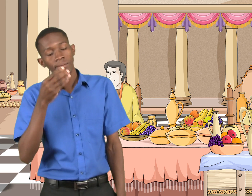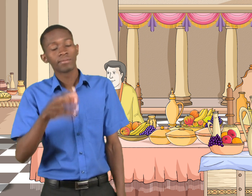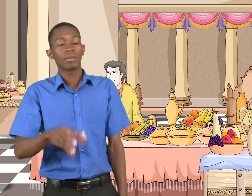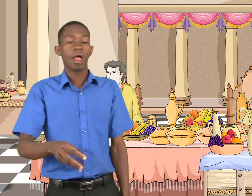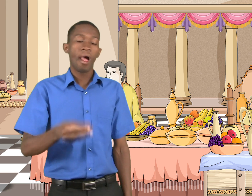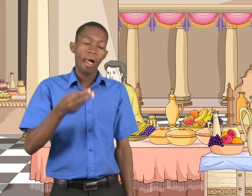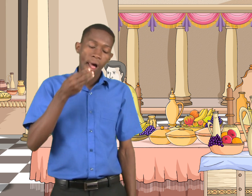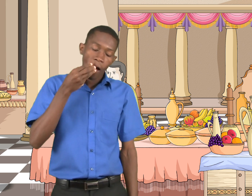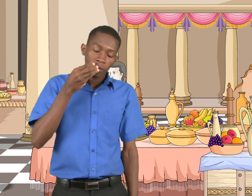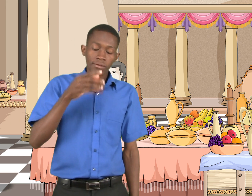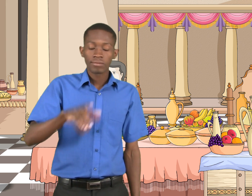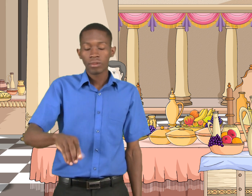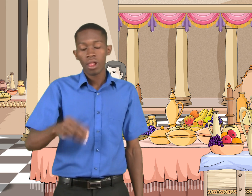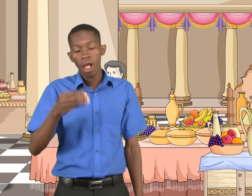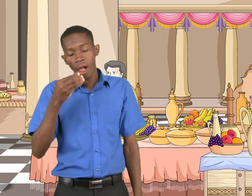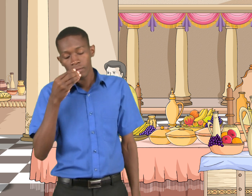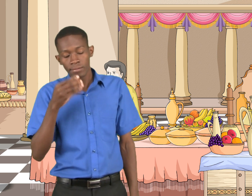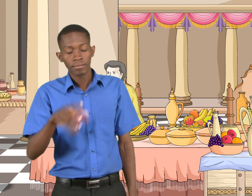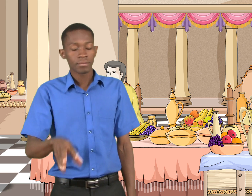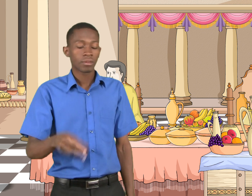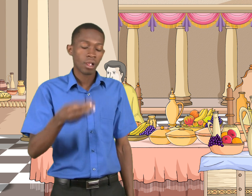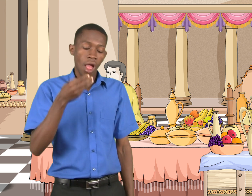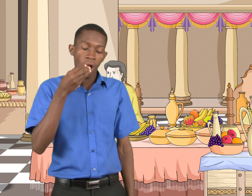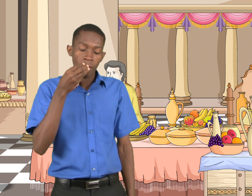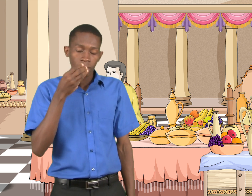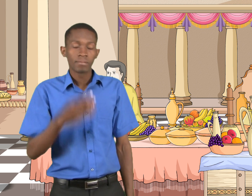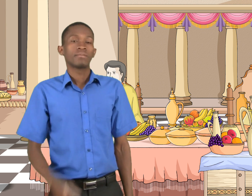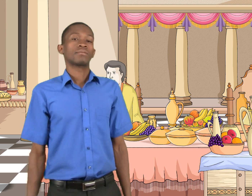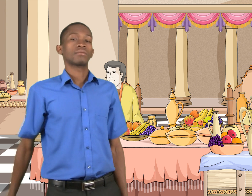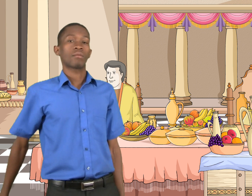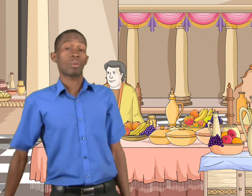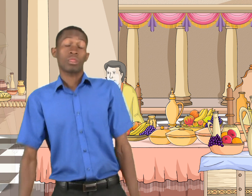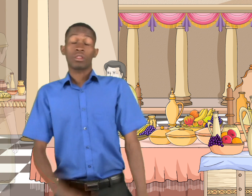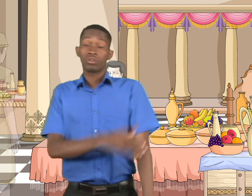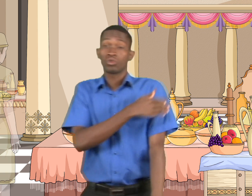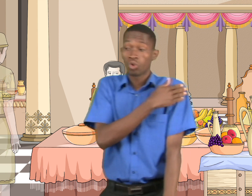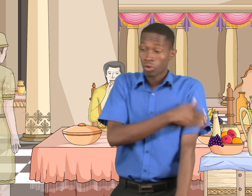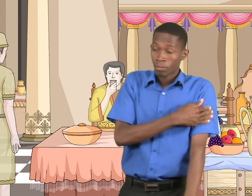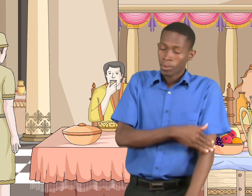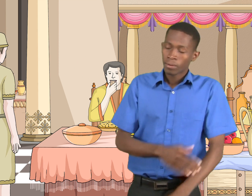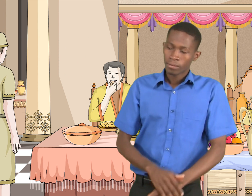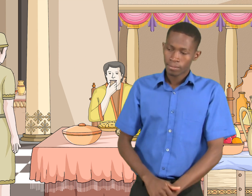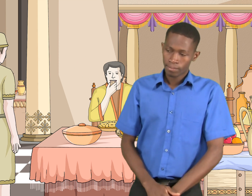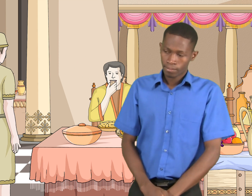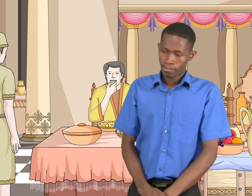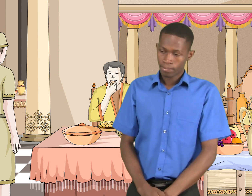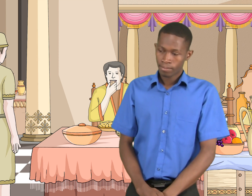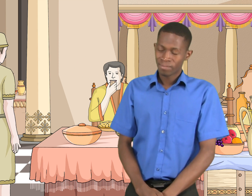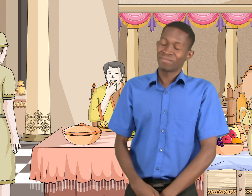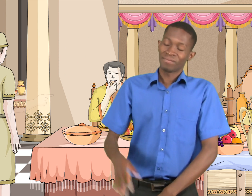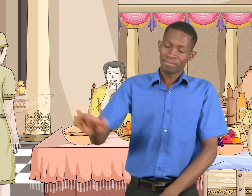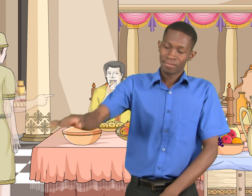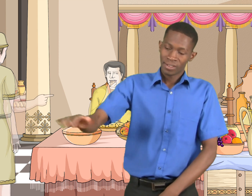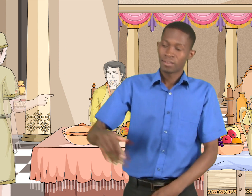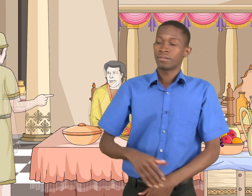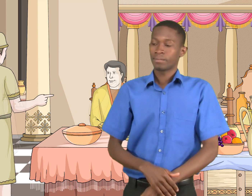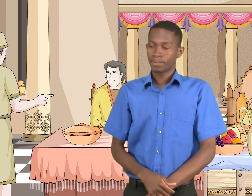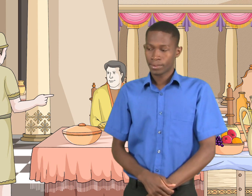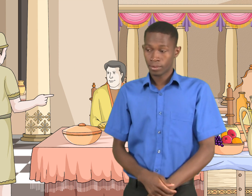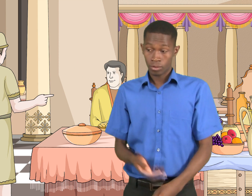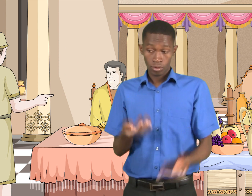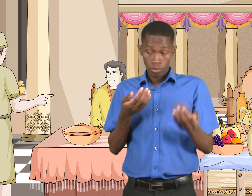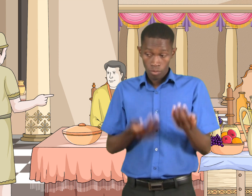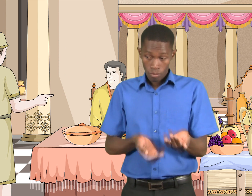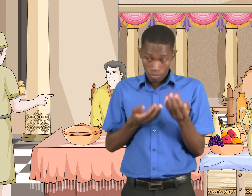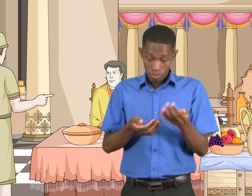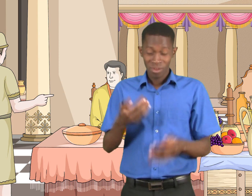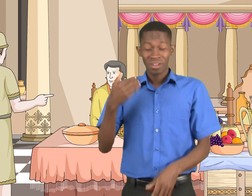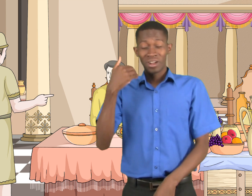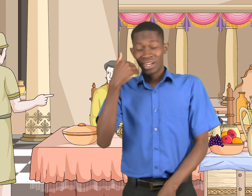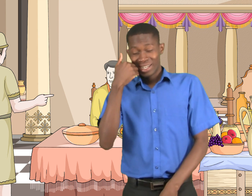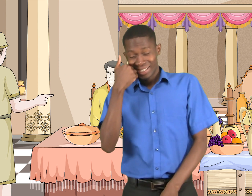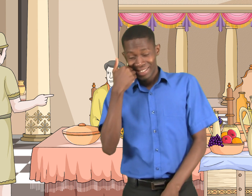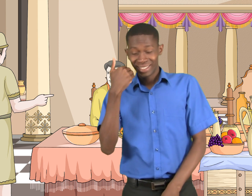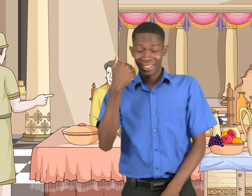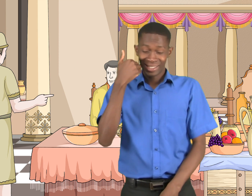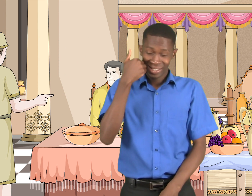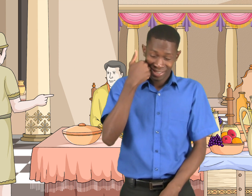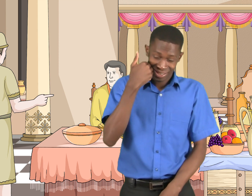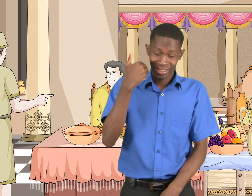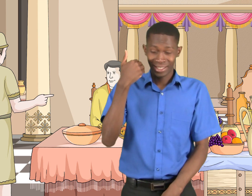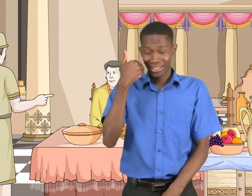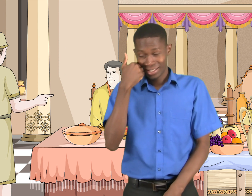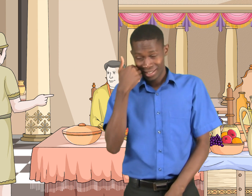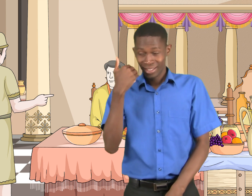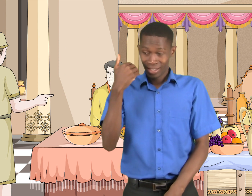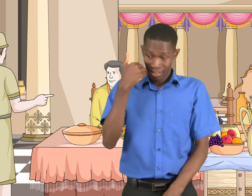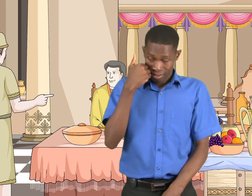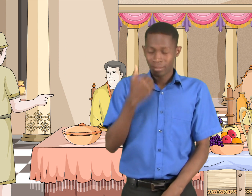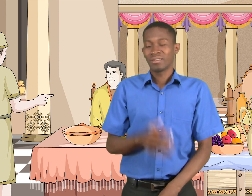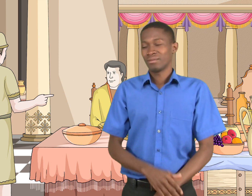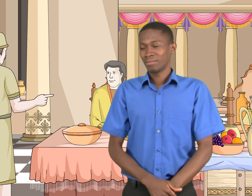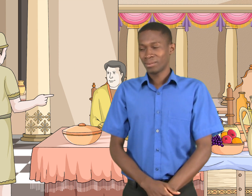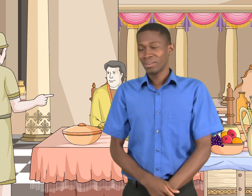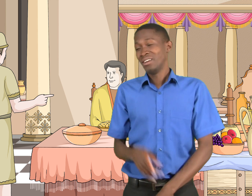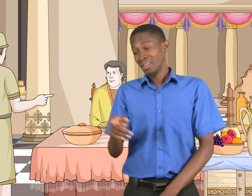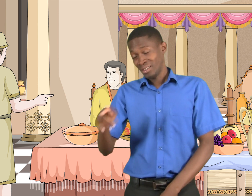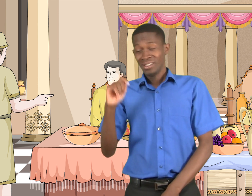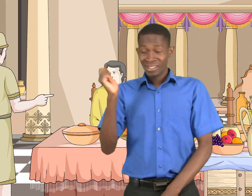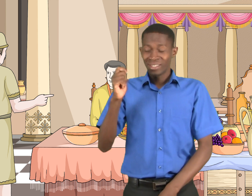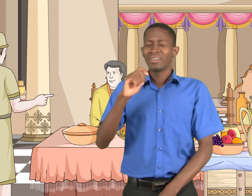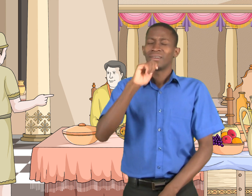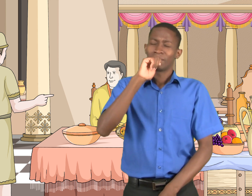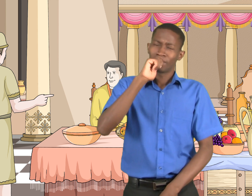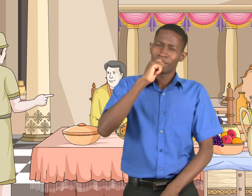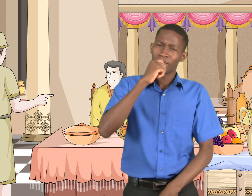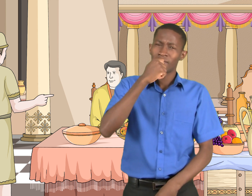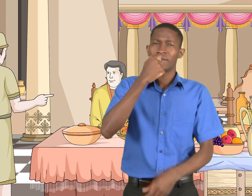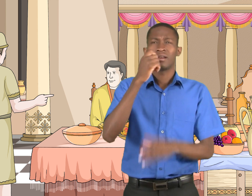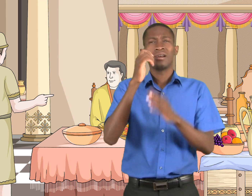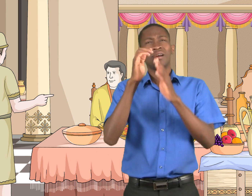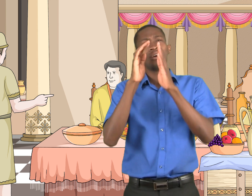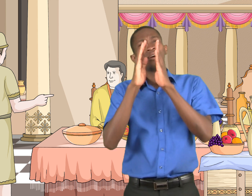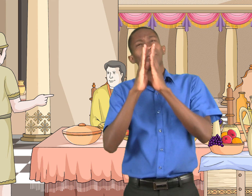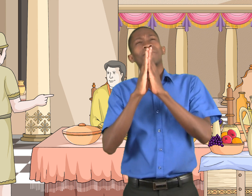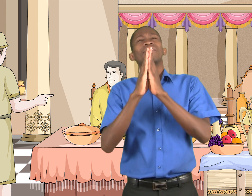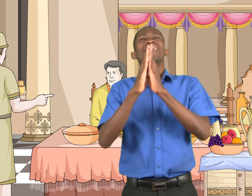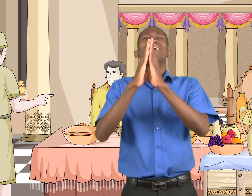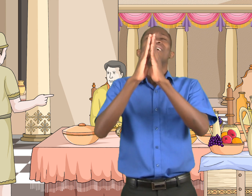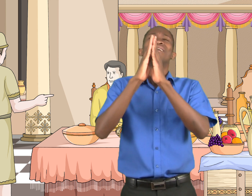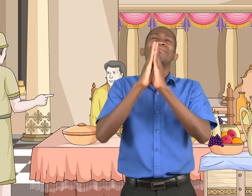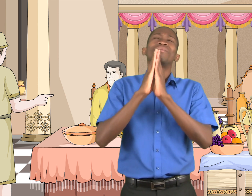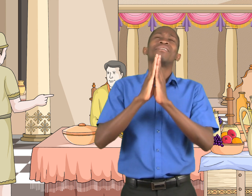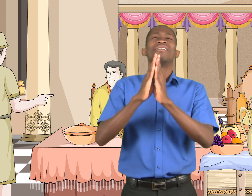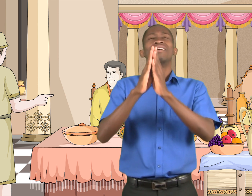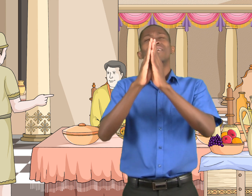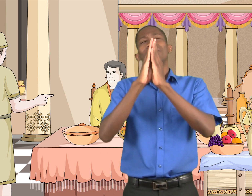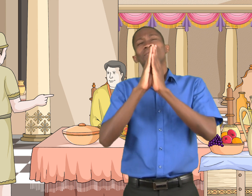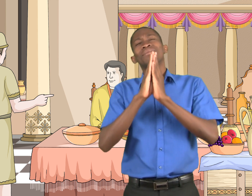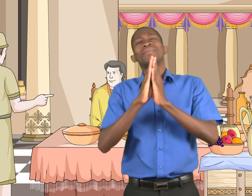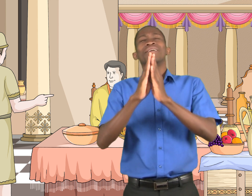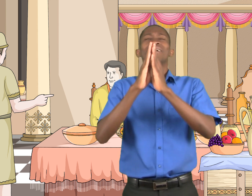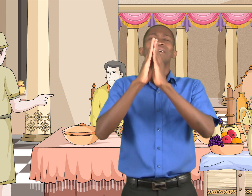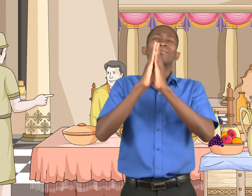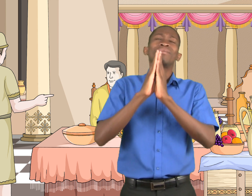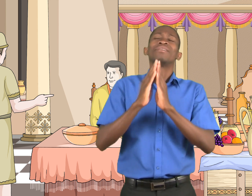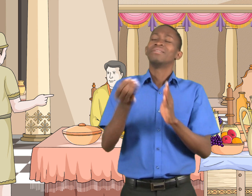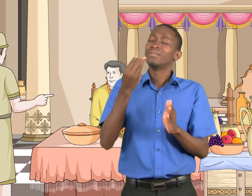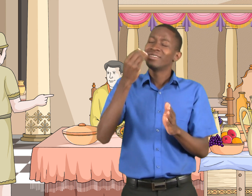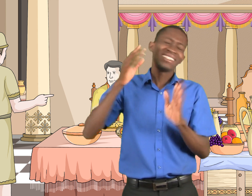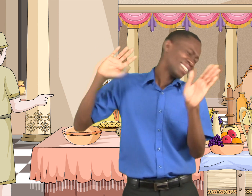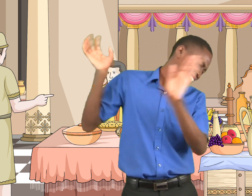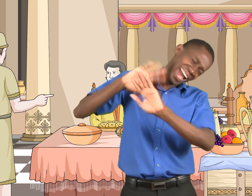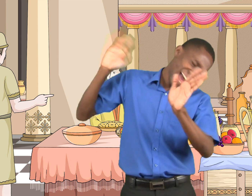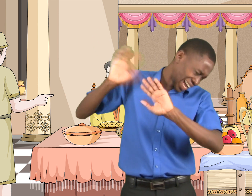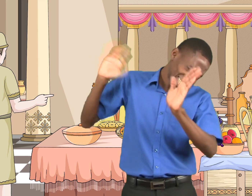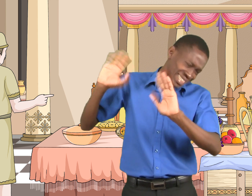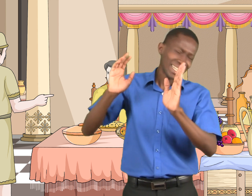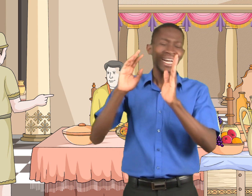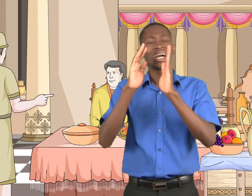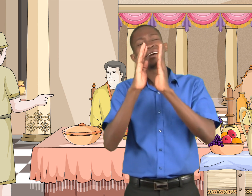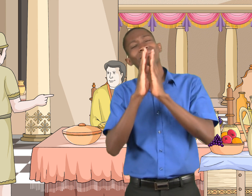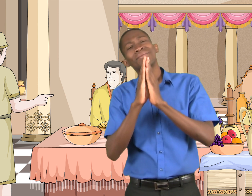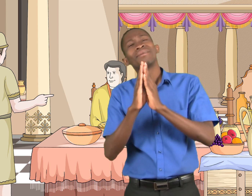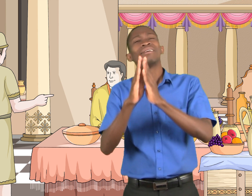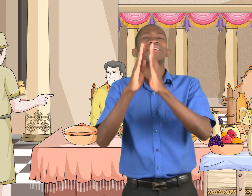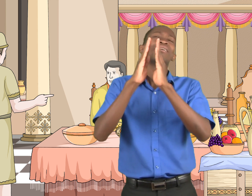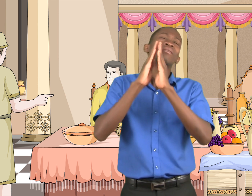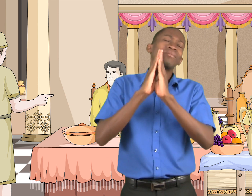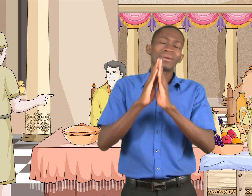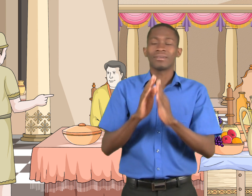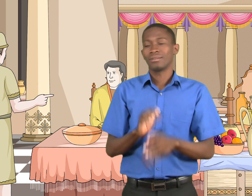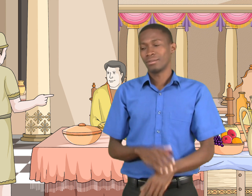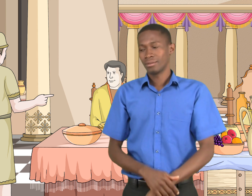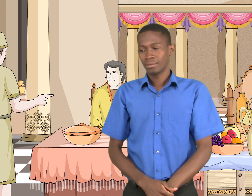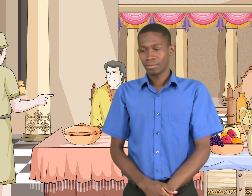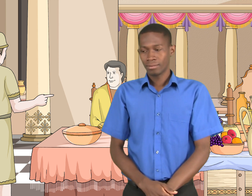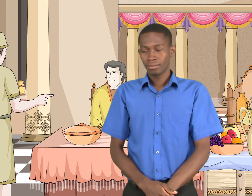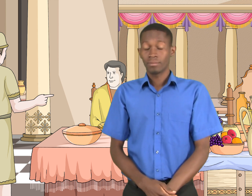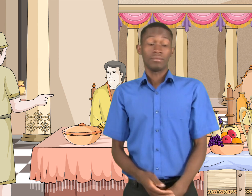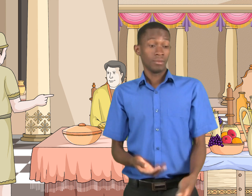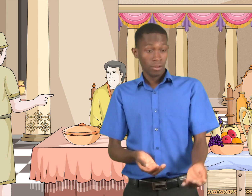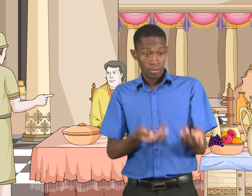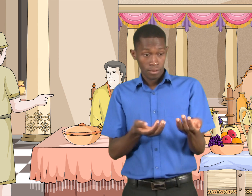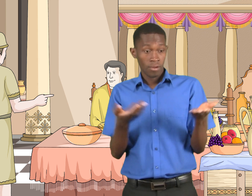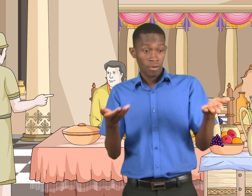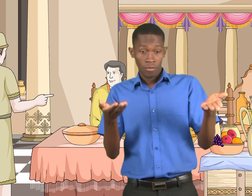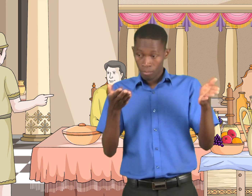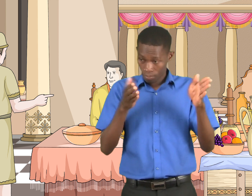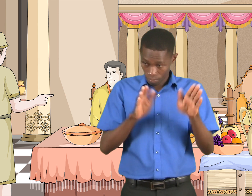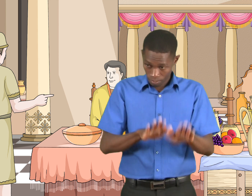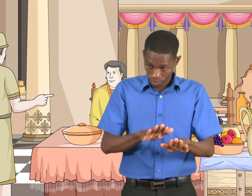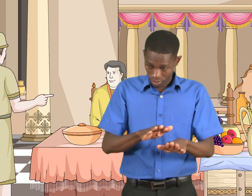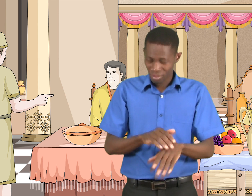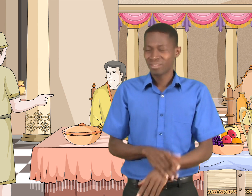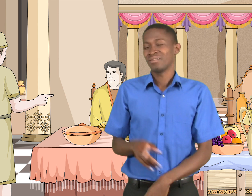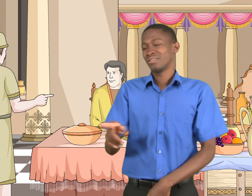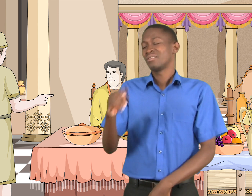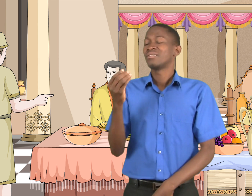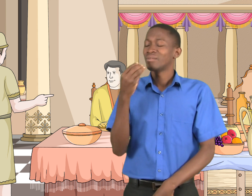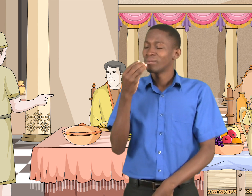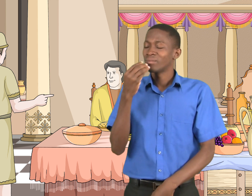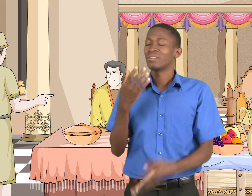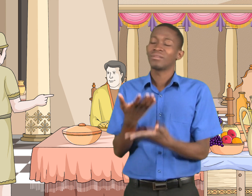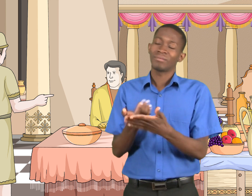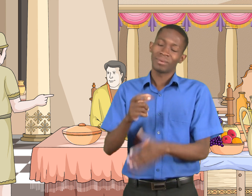his servants asked. “While the child was alive, you fasted and wept, but when he died, you got up and ate.”